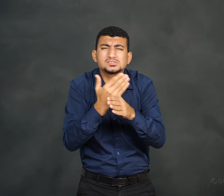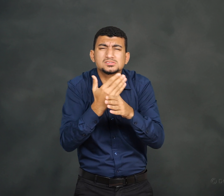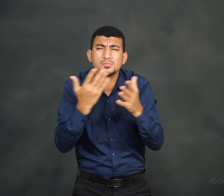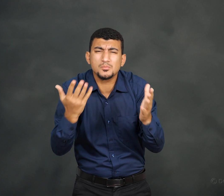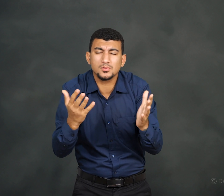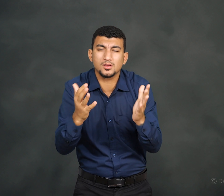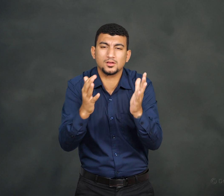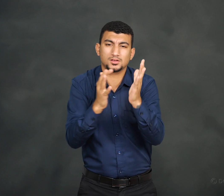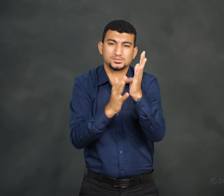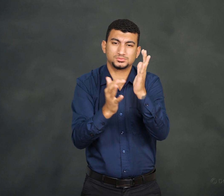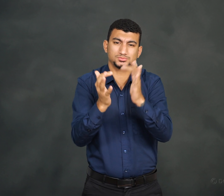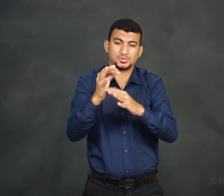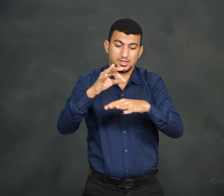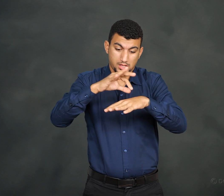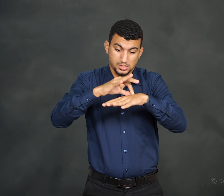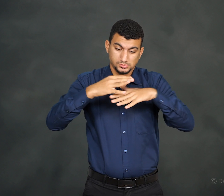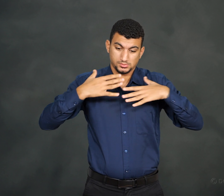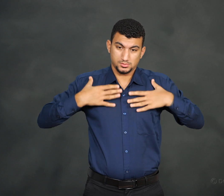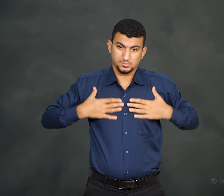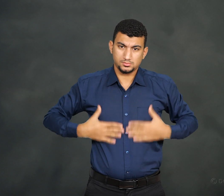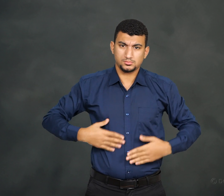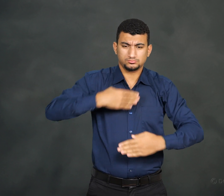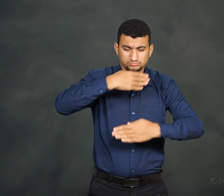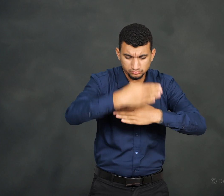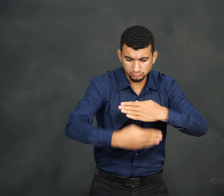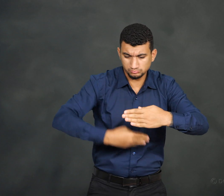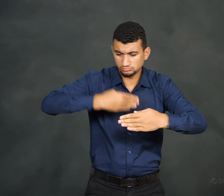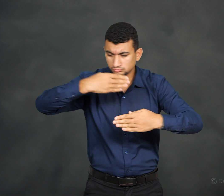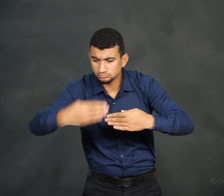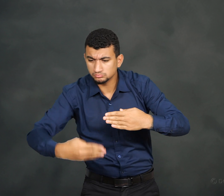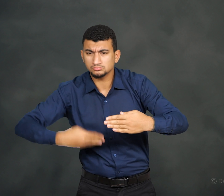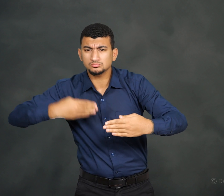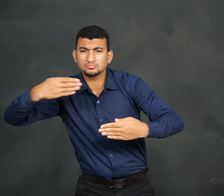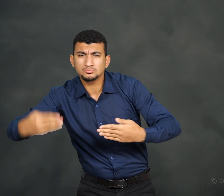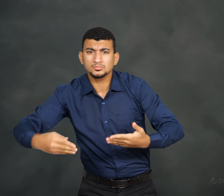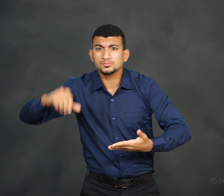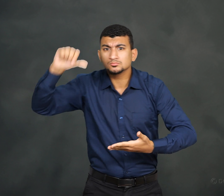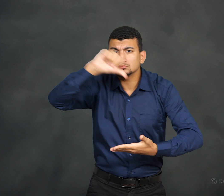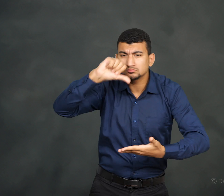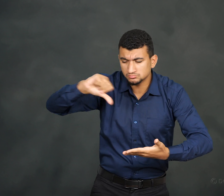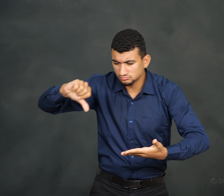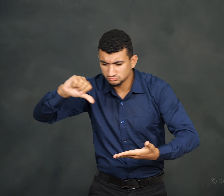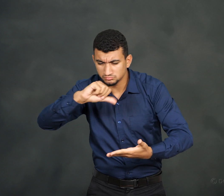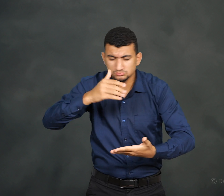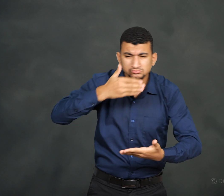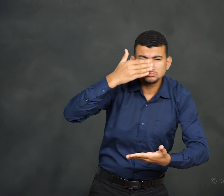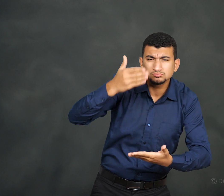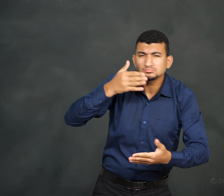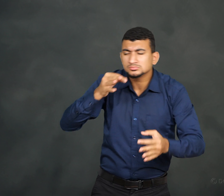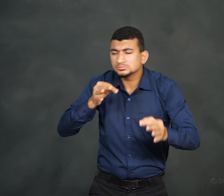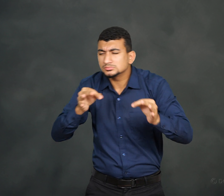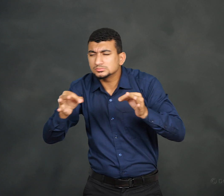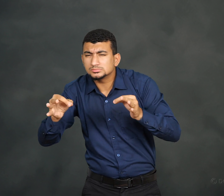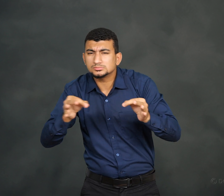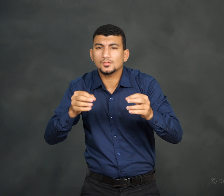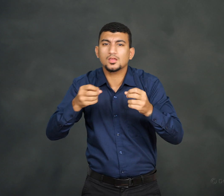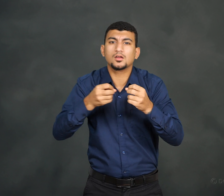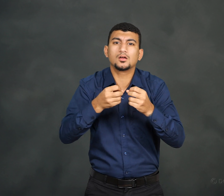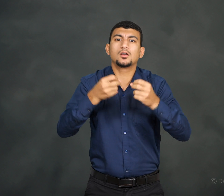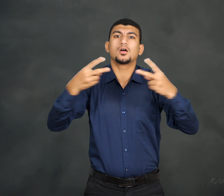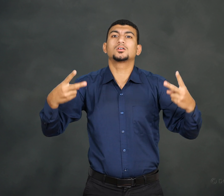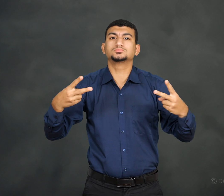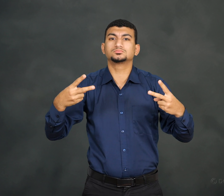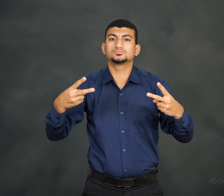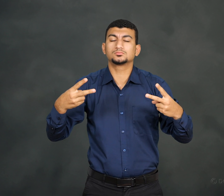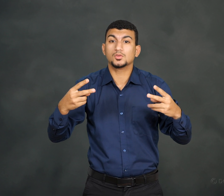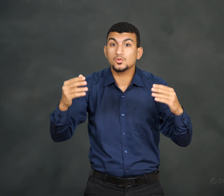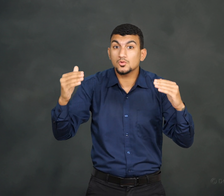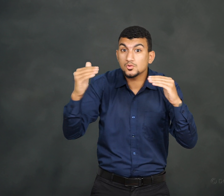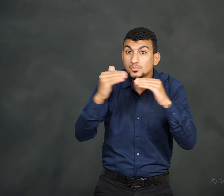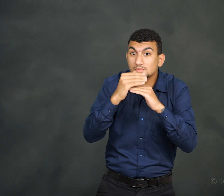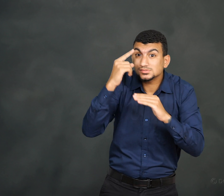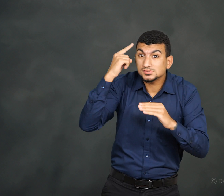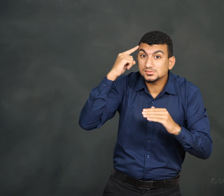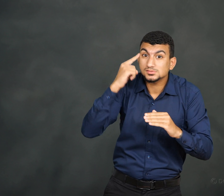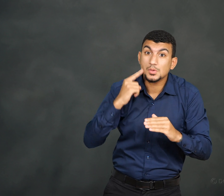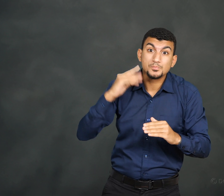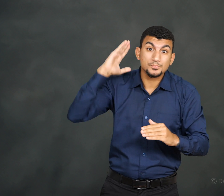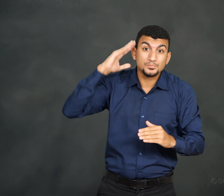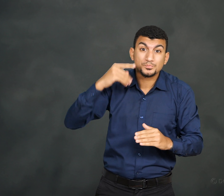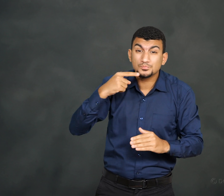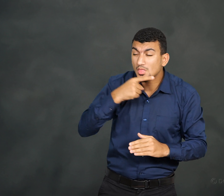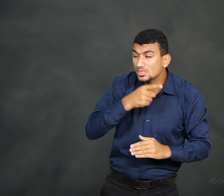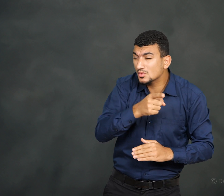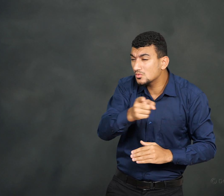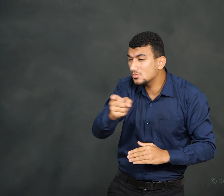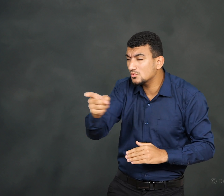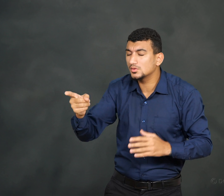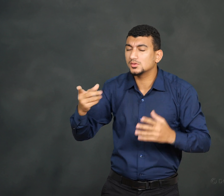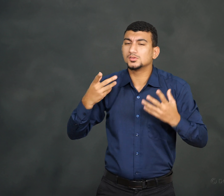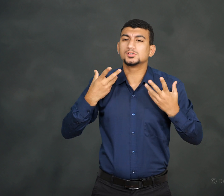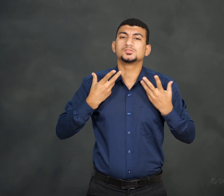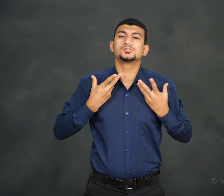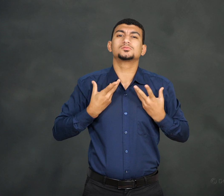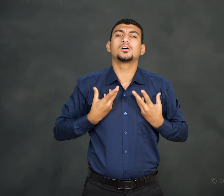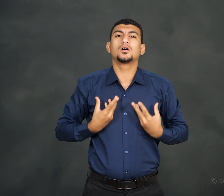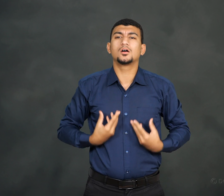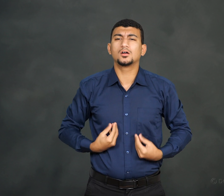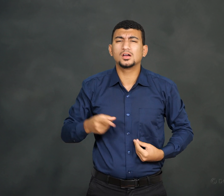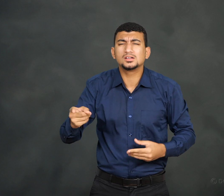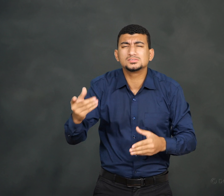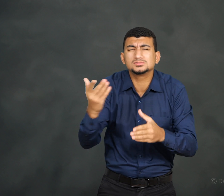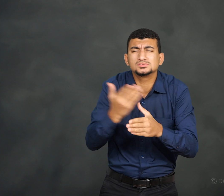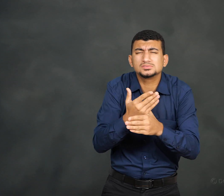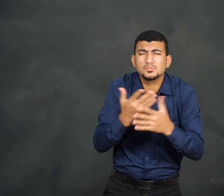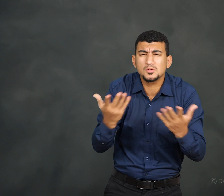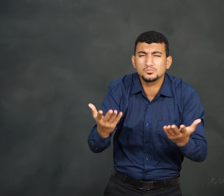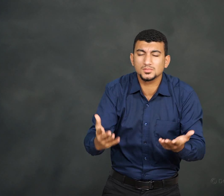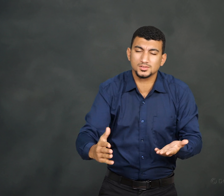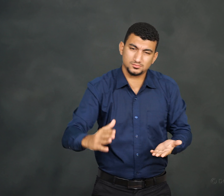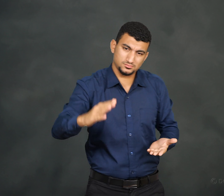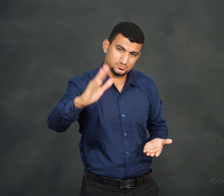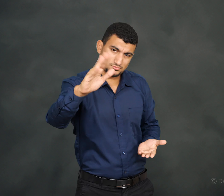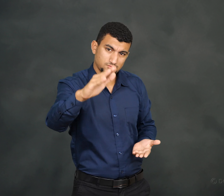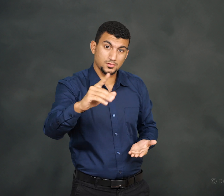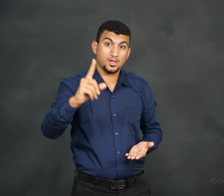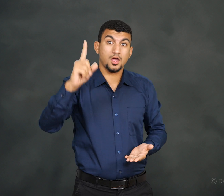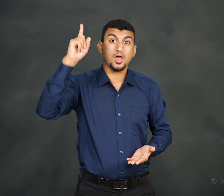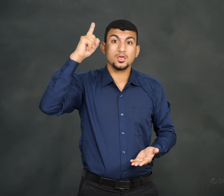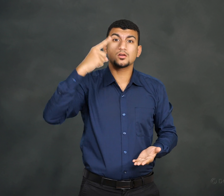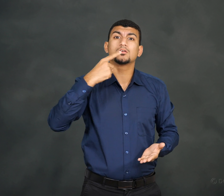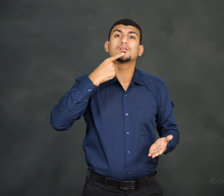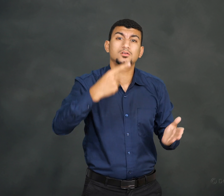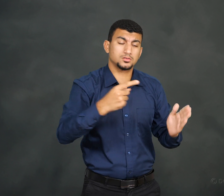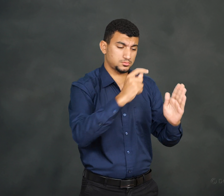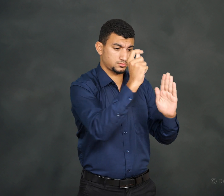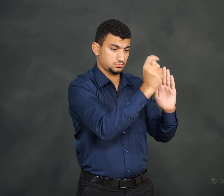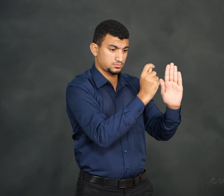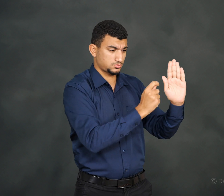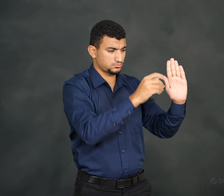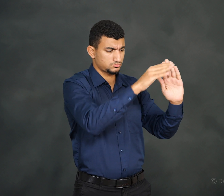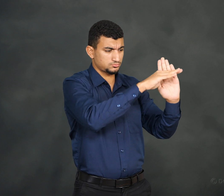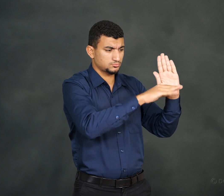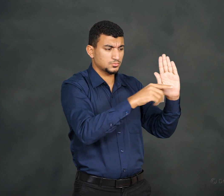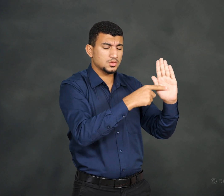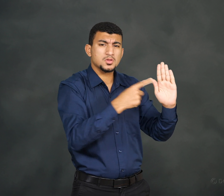Then they returned to prepare spices and perfumes.